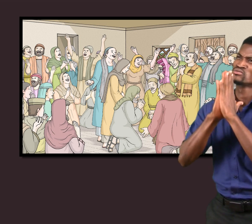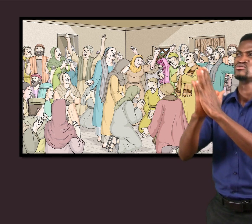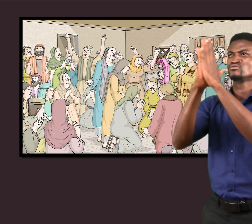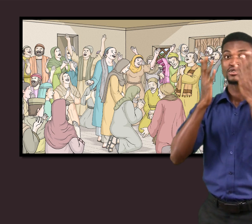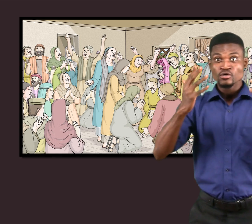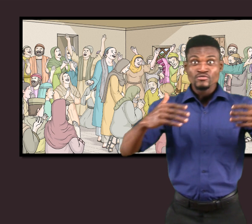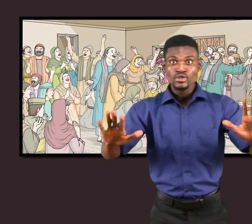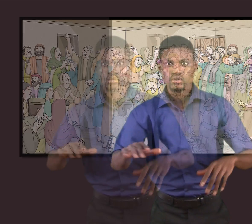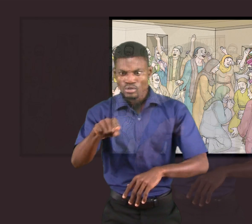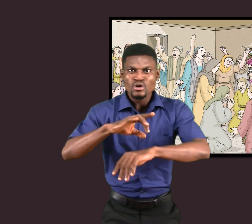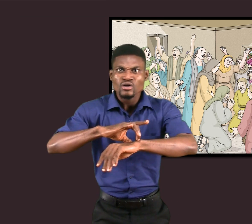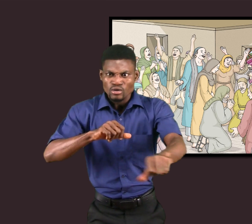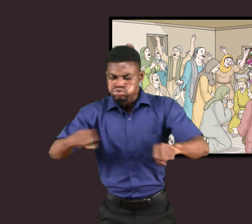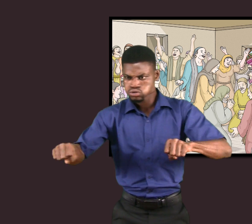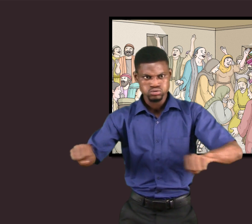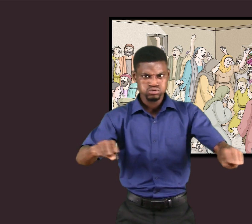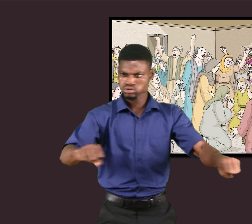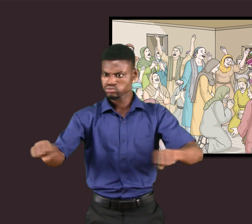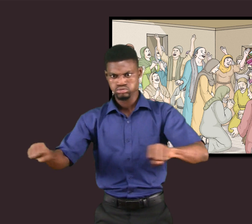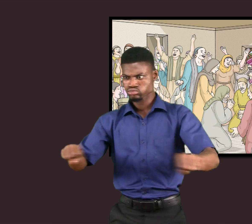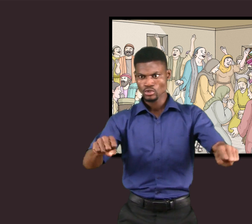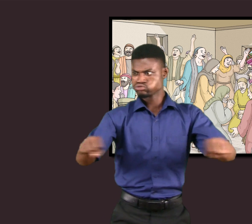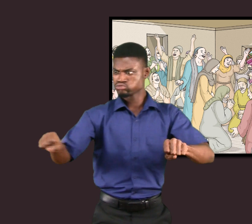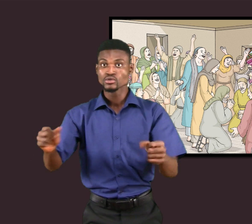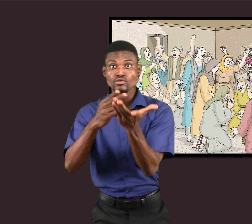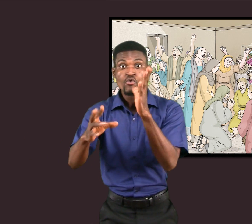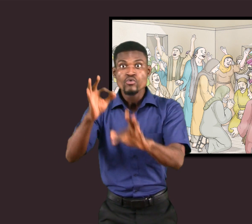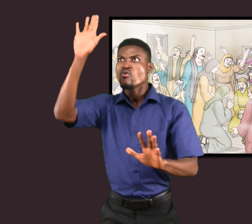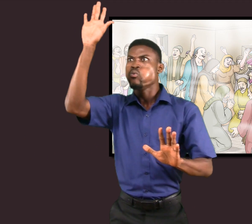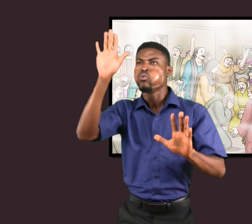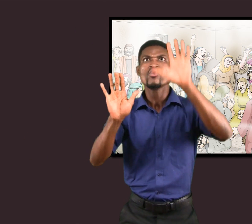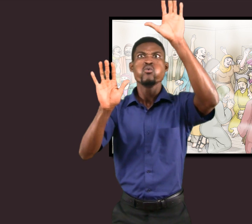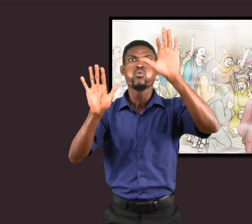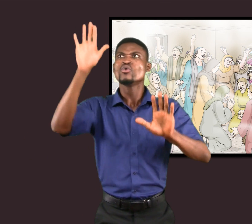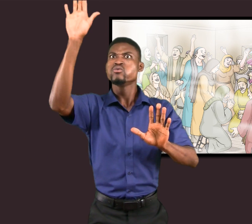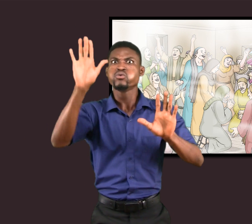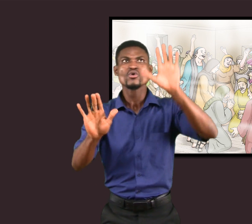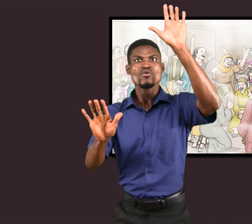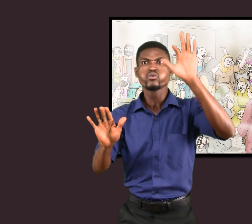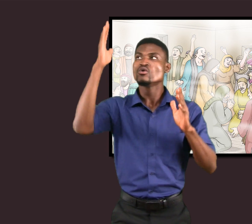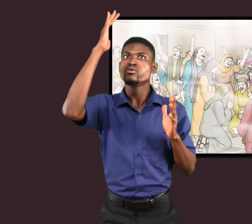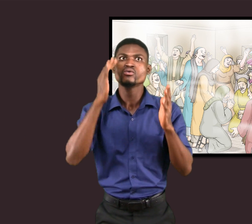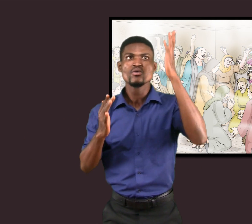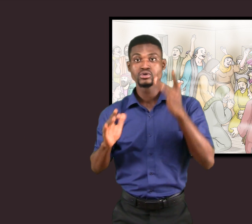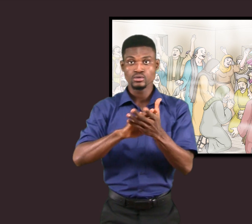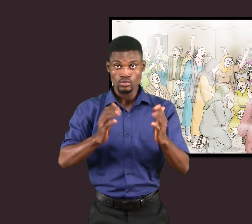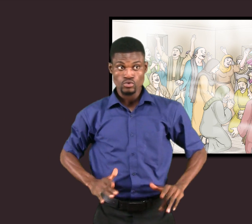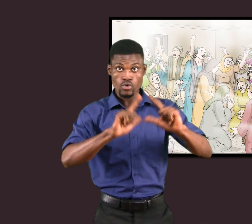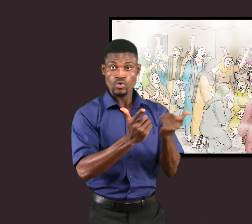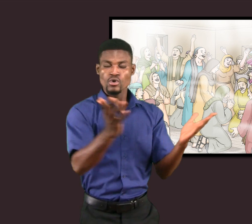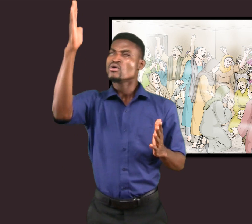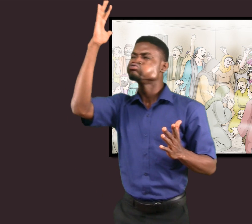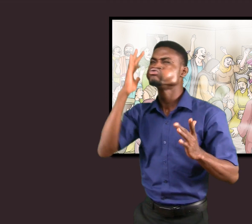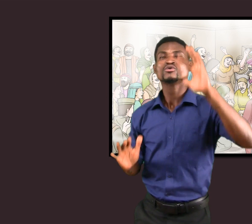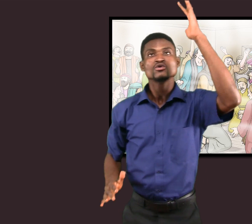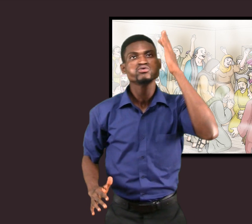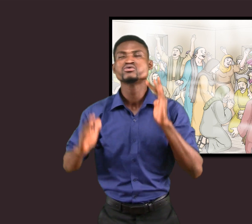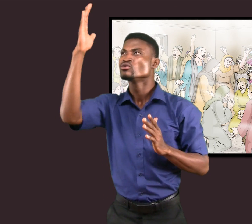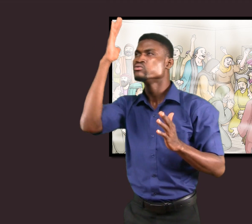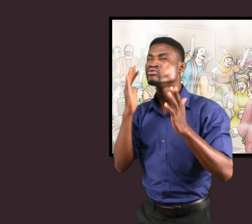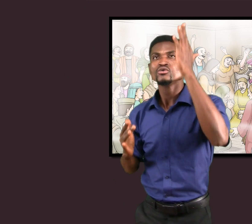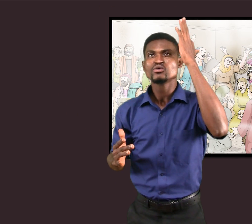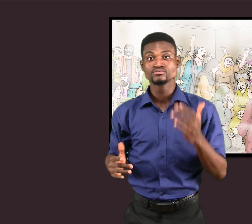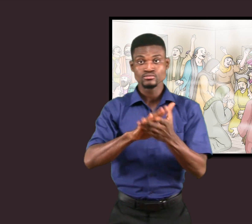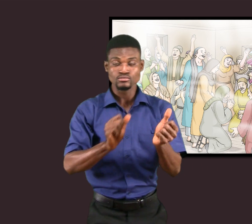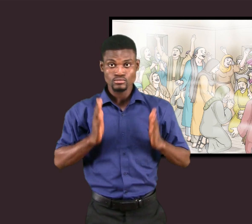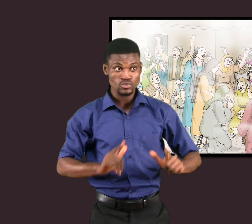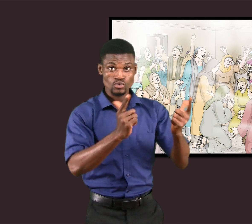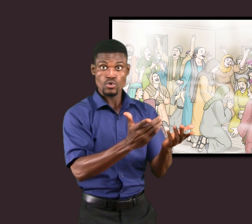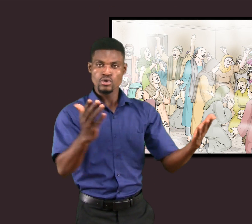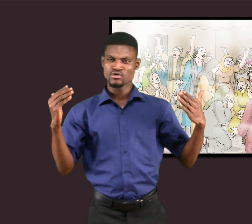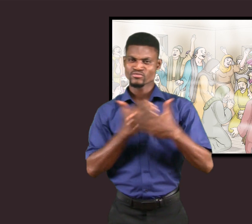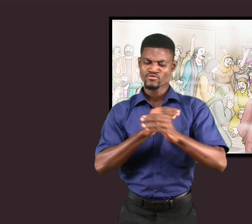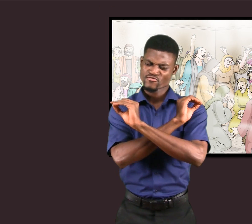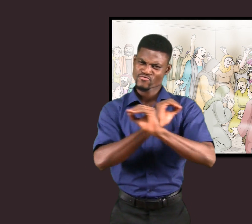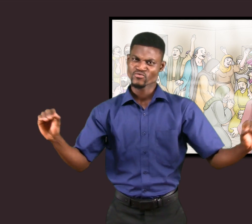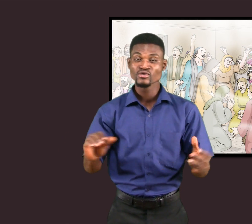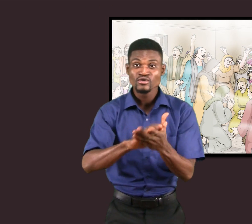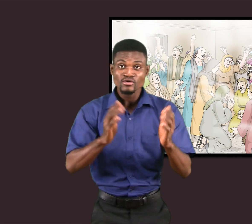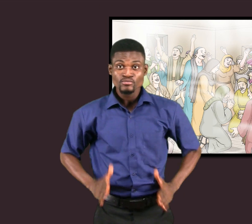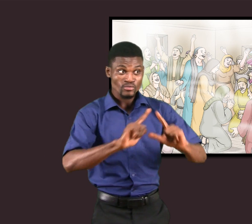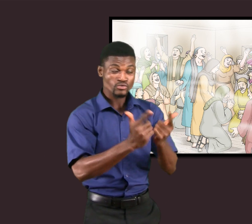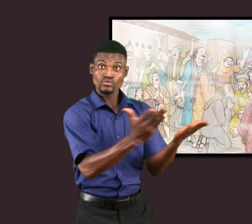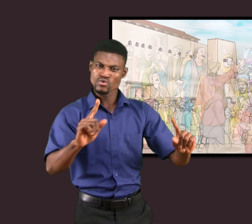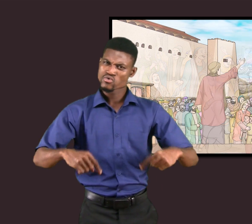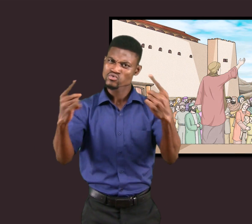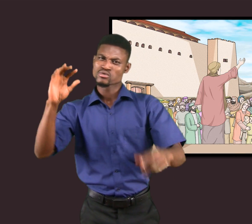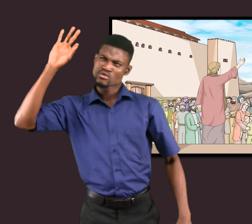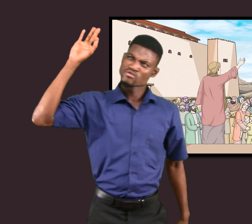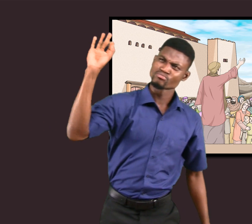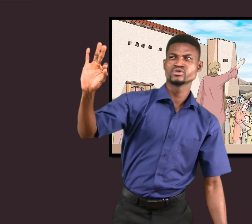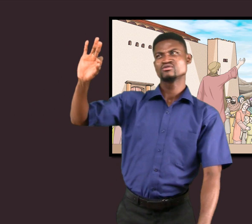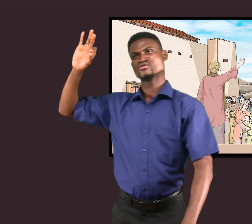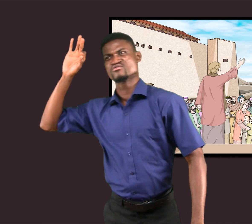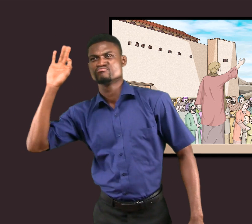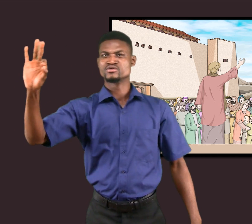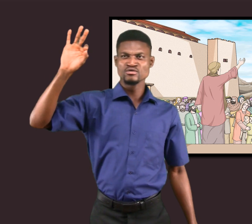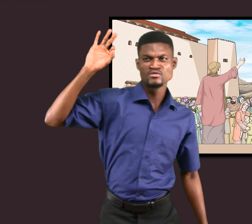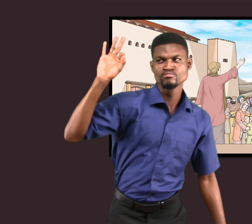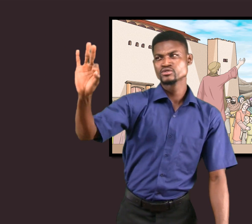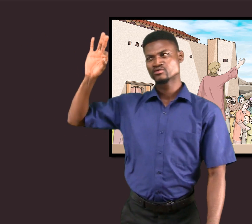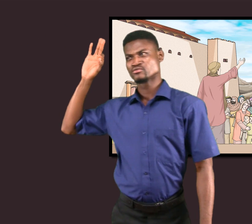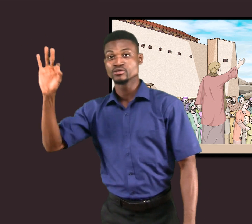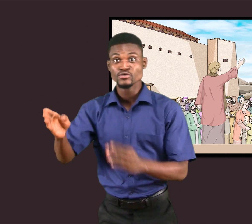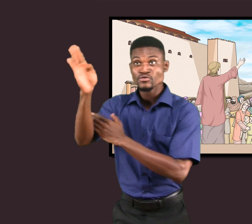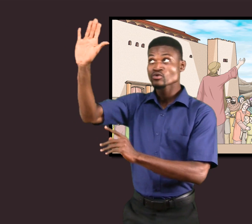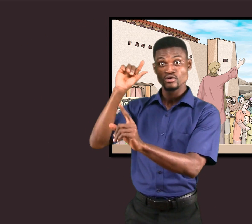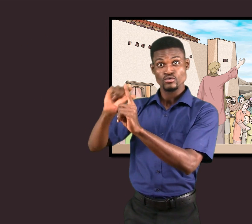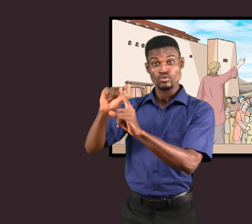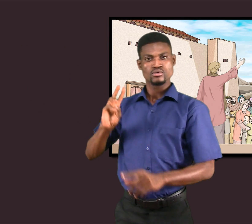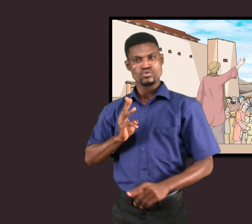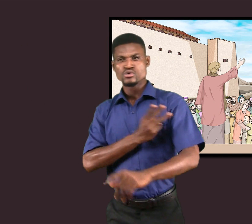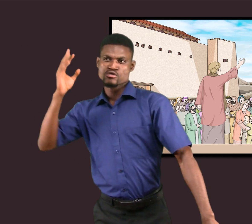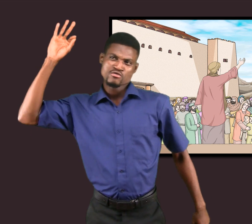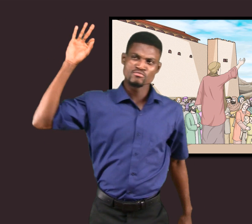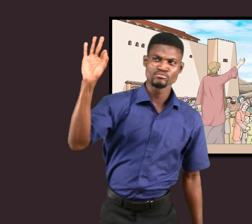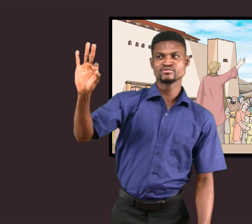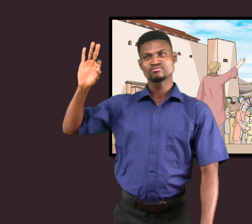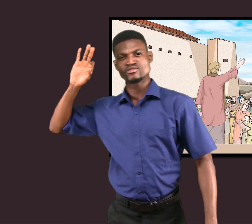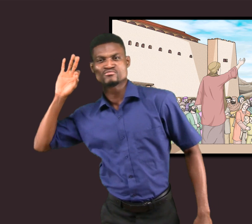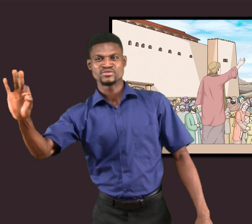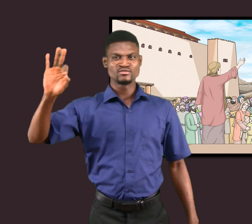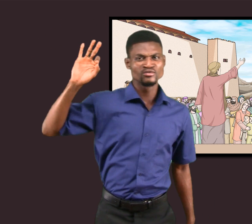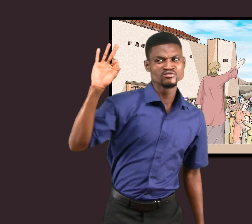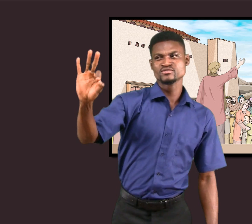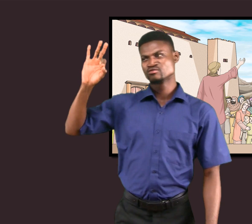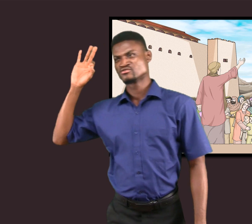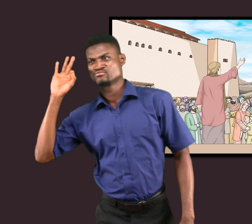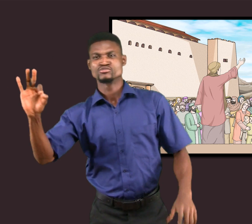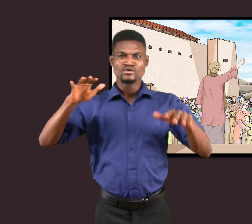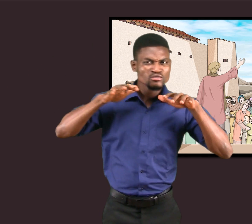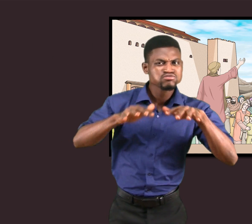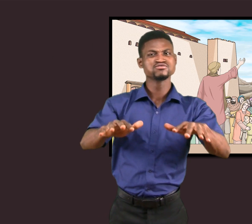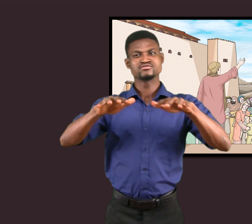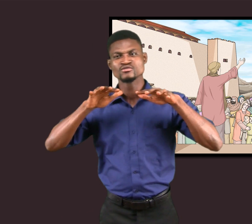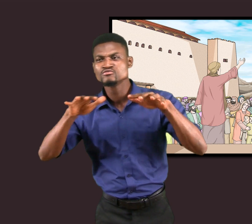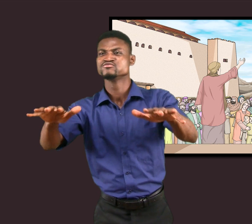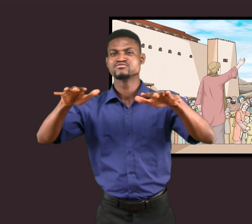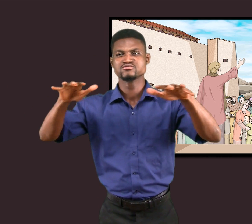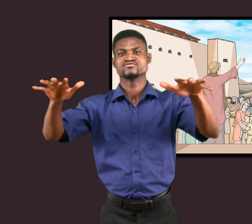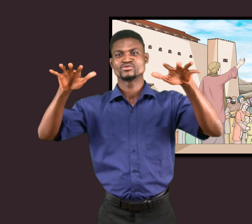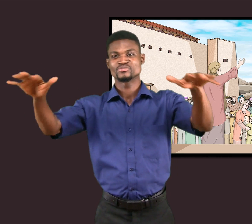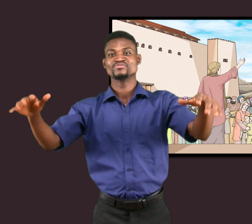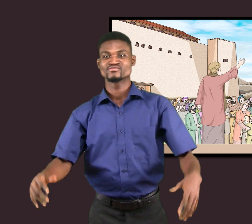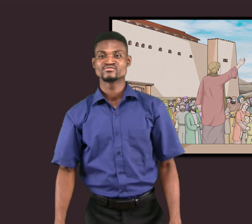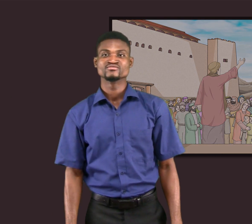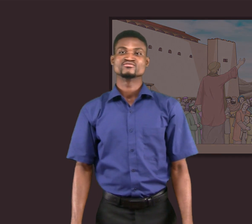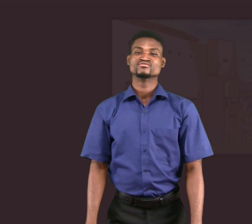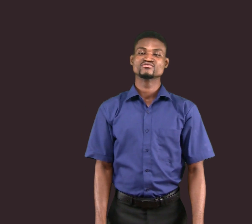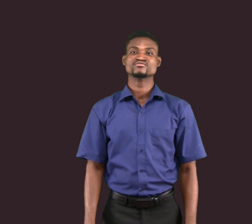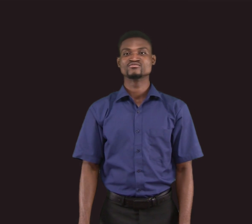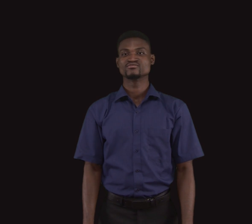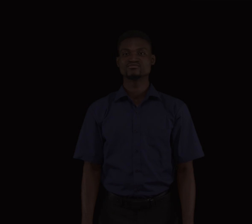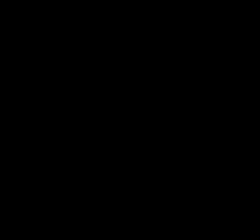After they had prayed, their meeting place was shaken, and they were all filled with the Holy Spirit and spoke the word of God boldly.